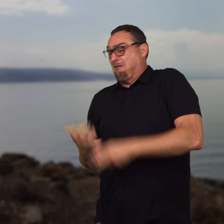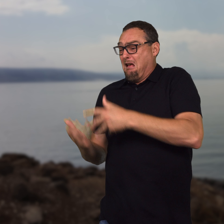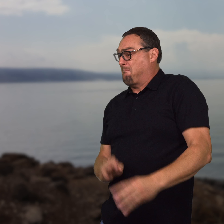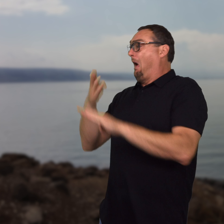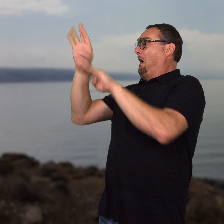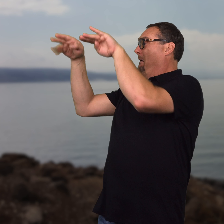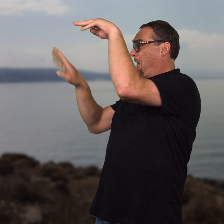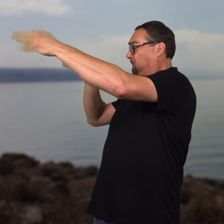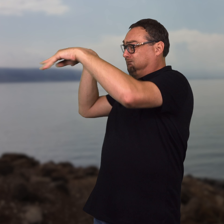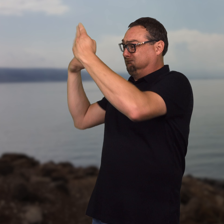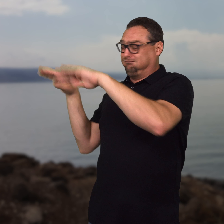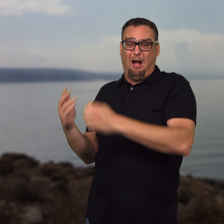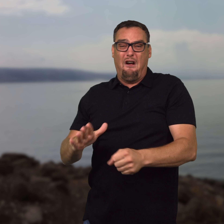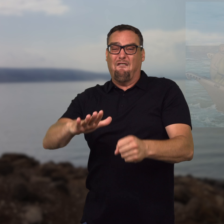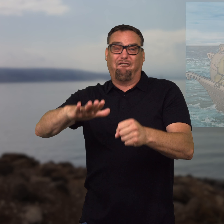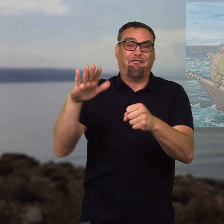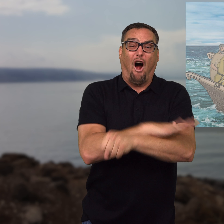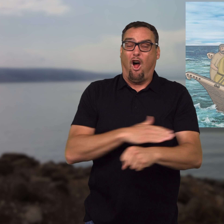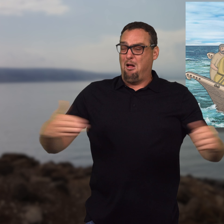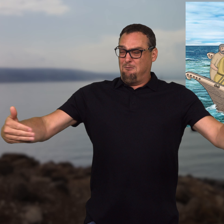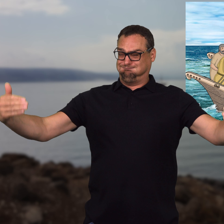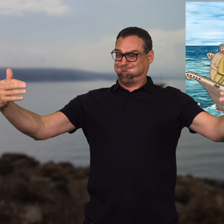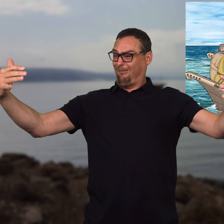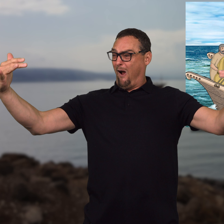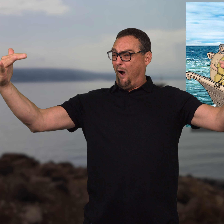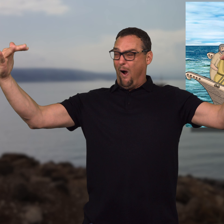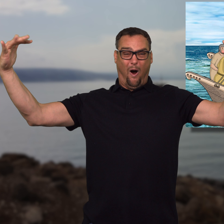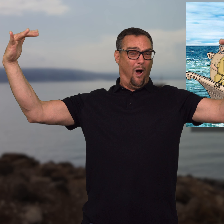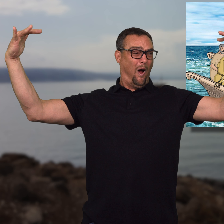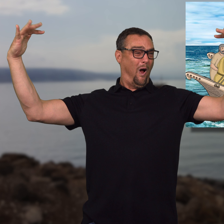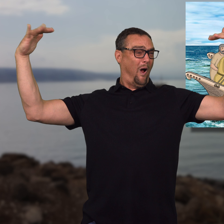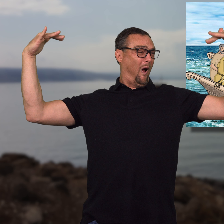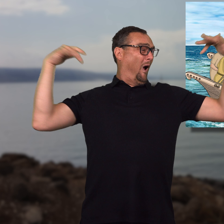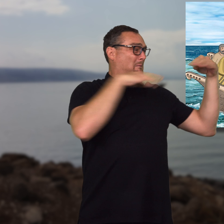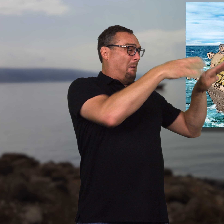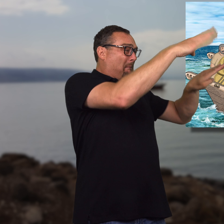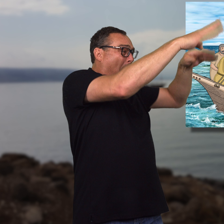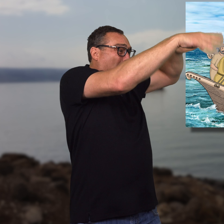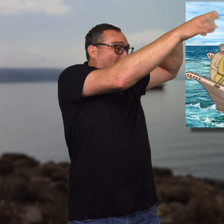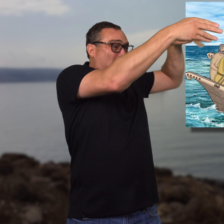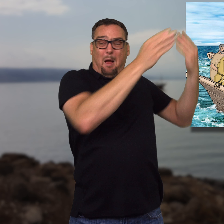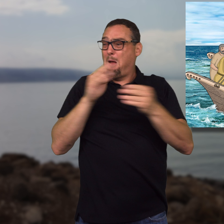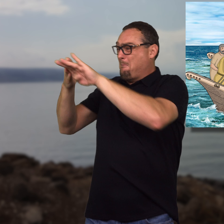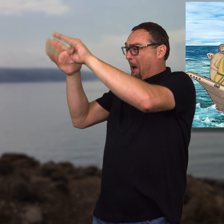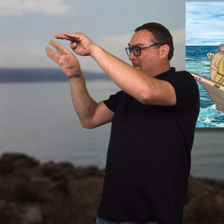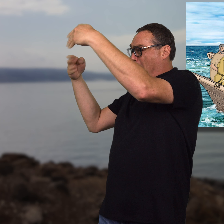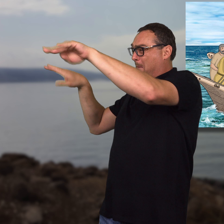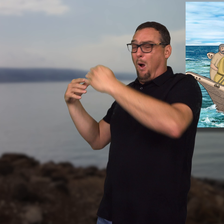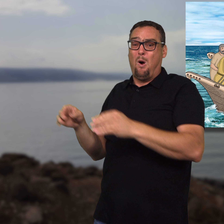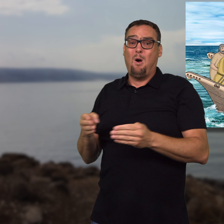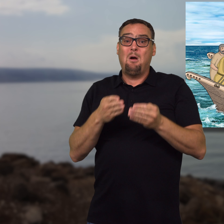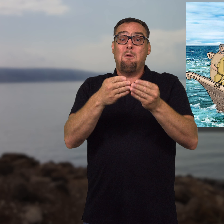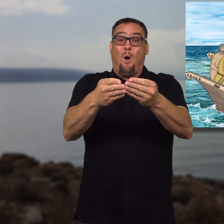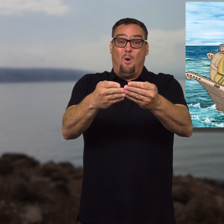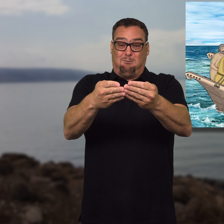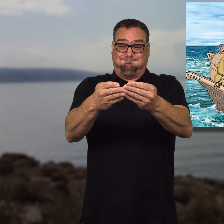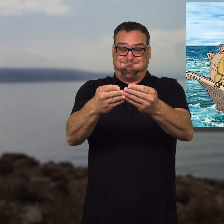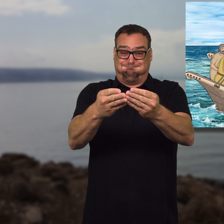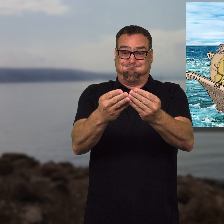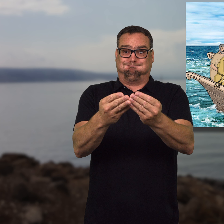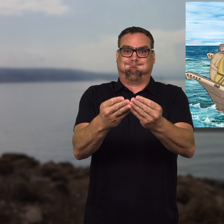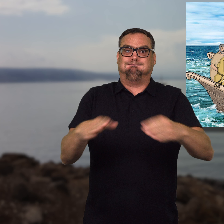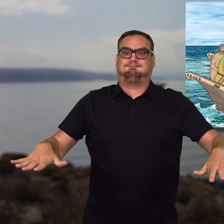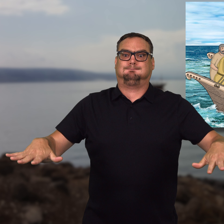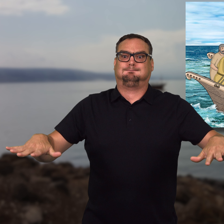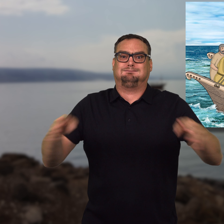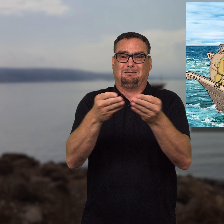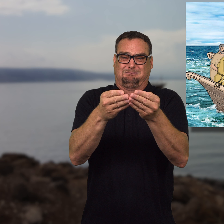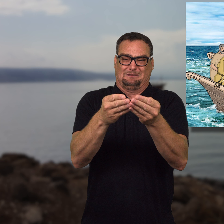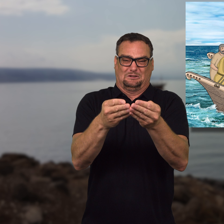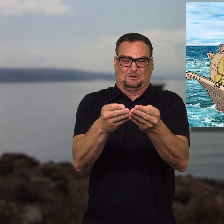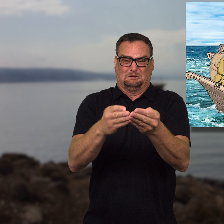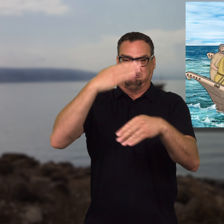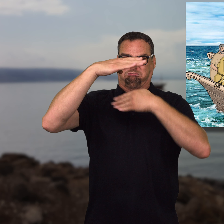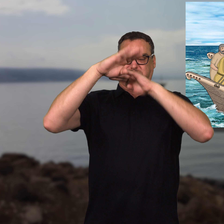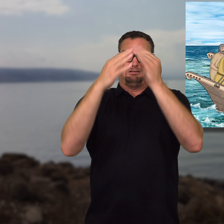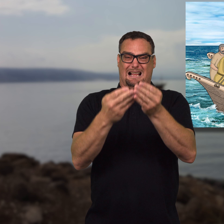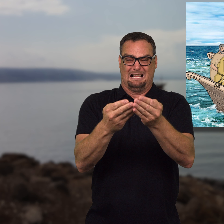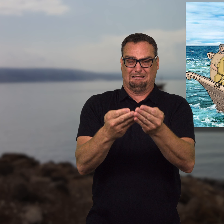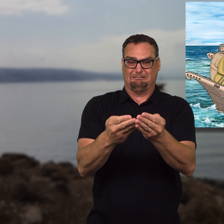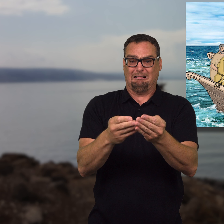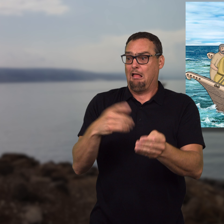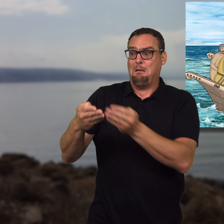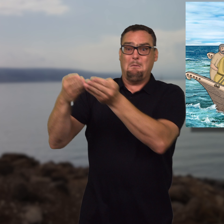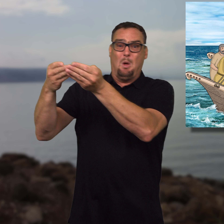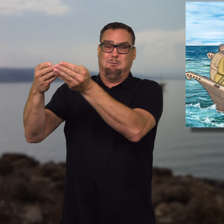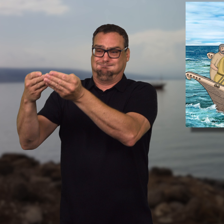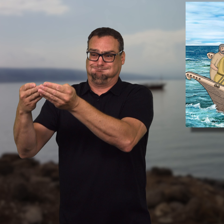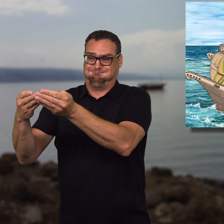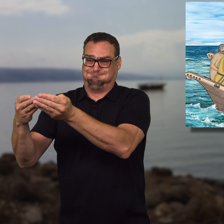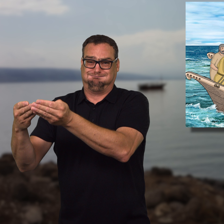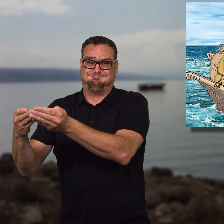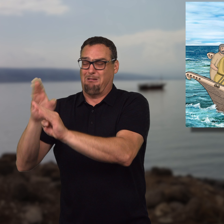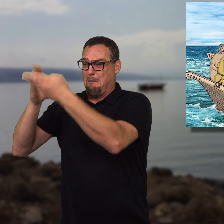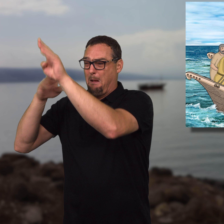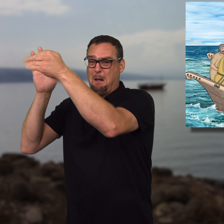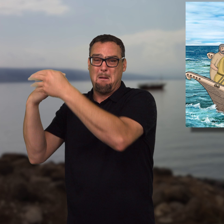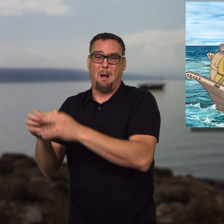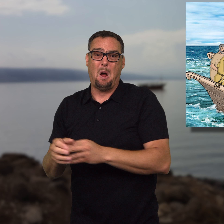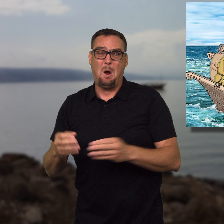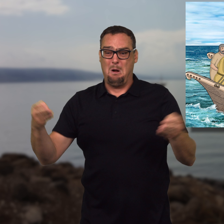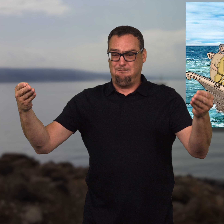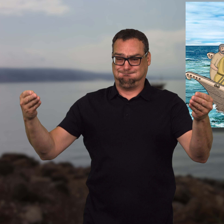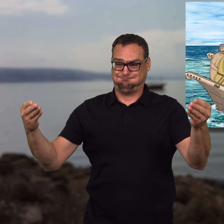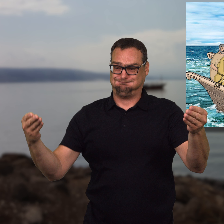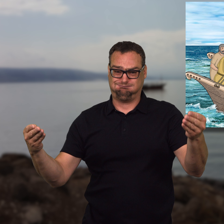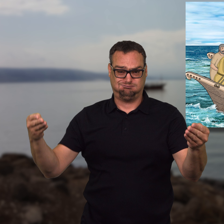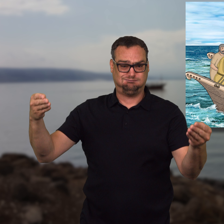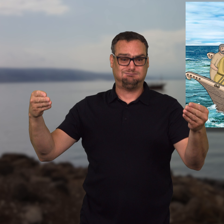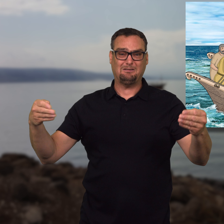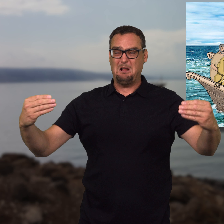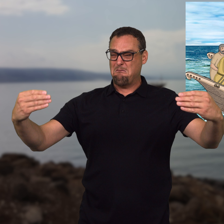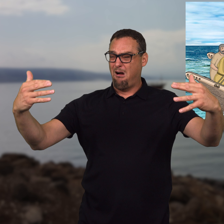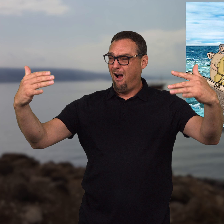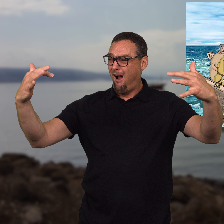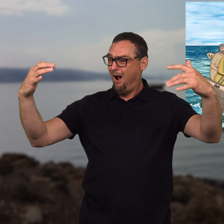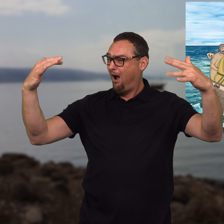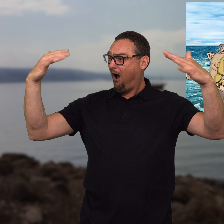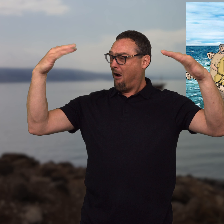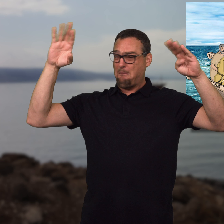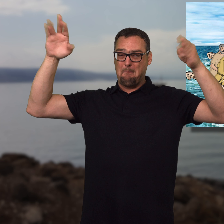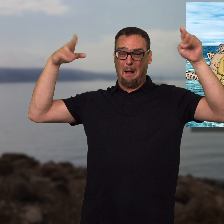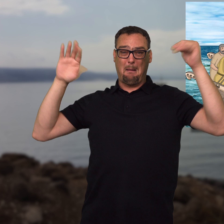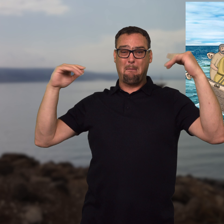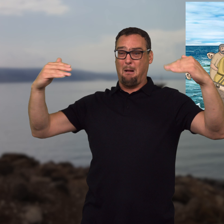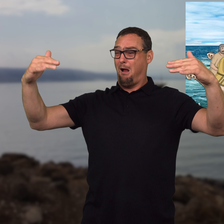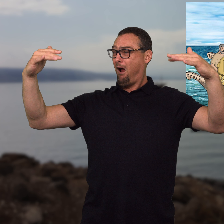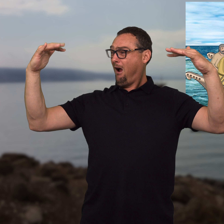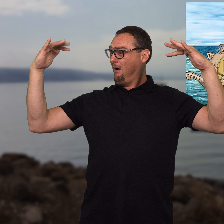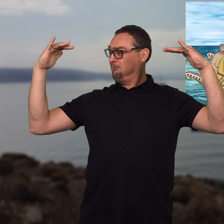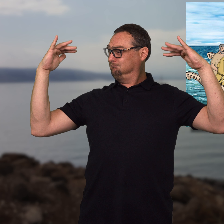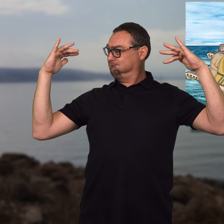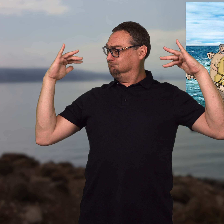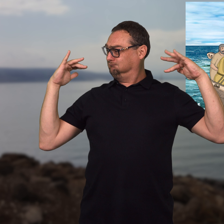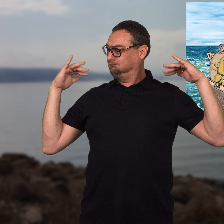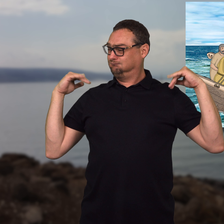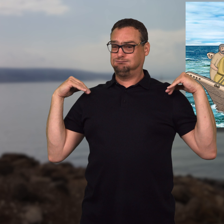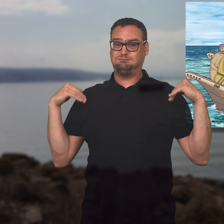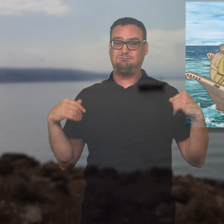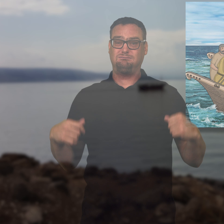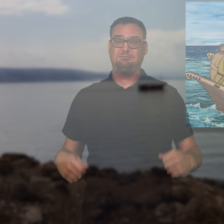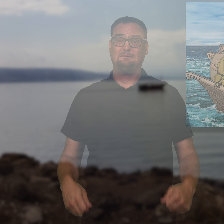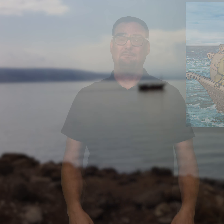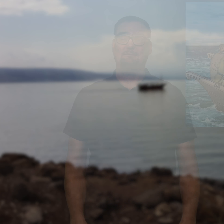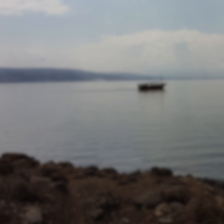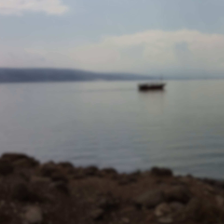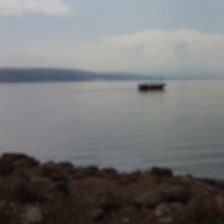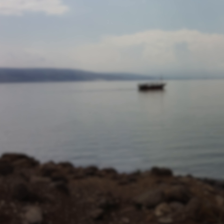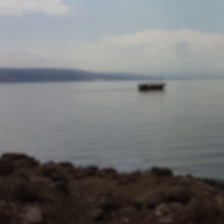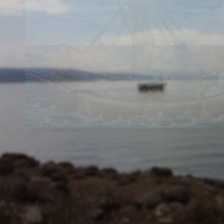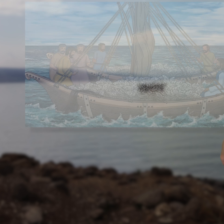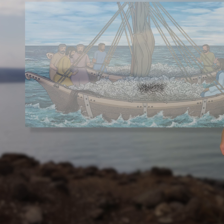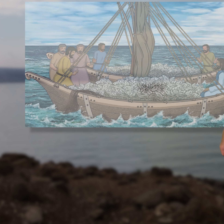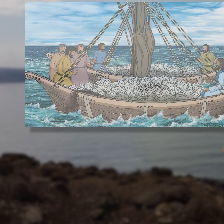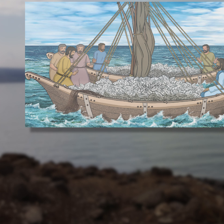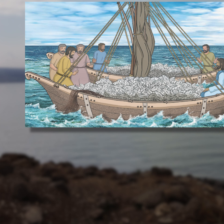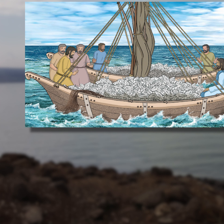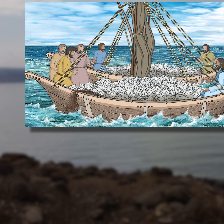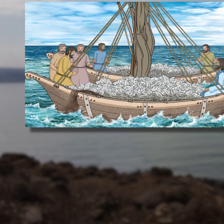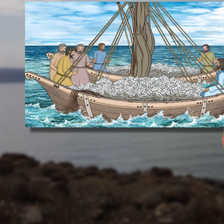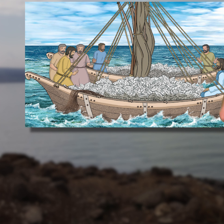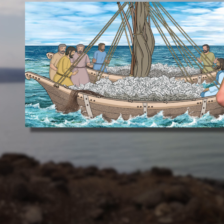So they signaled to their partners in the other boat to come and help them, and they came and filled both boats so full that they began to sink.